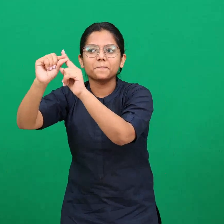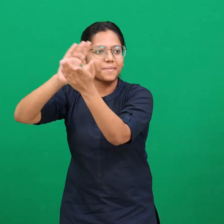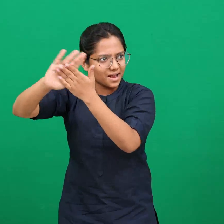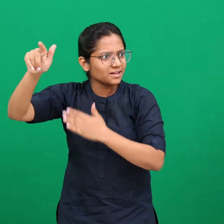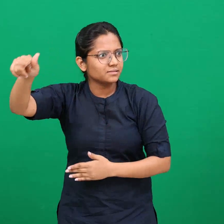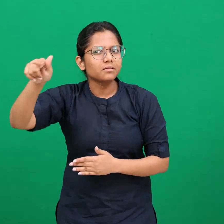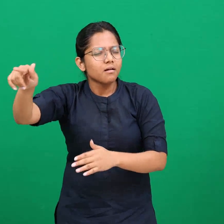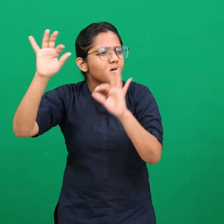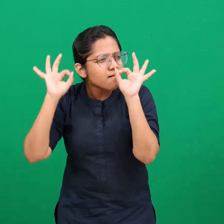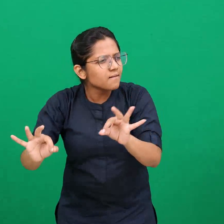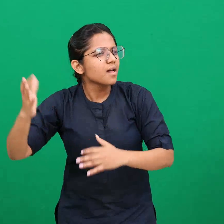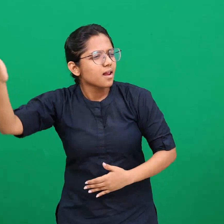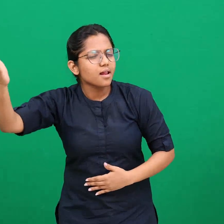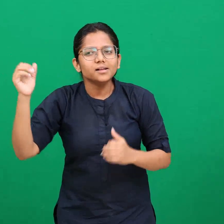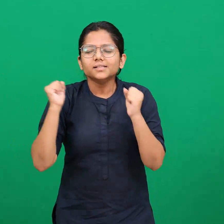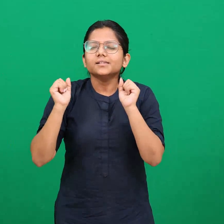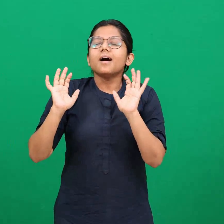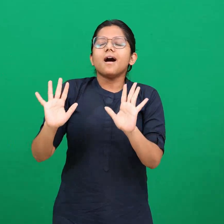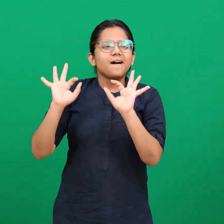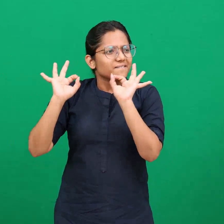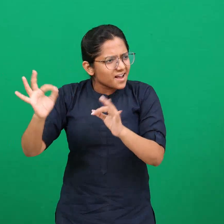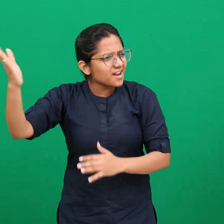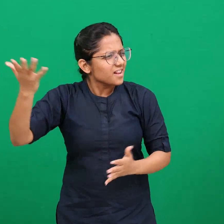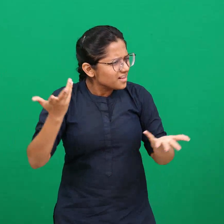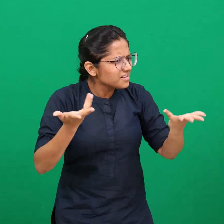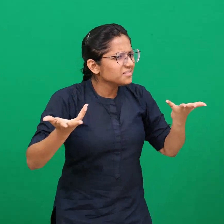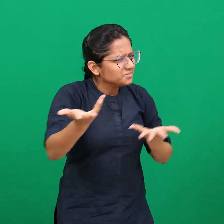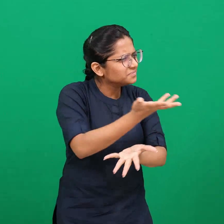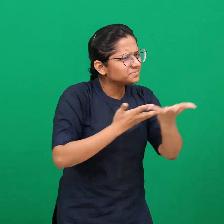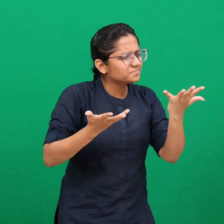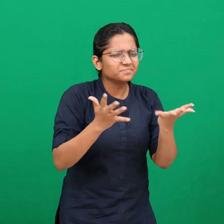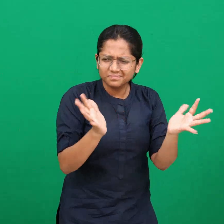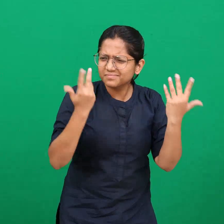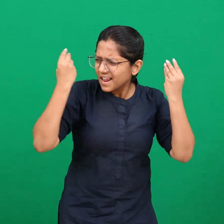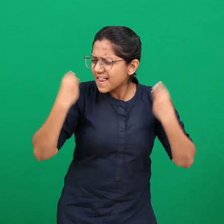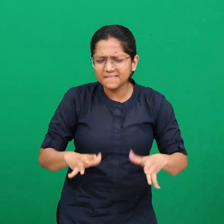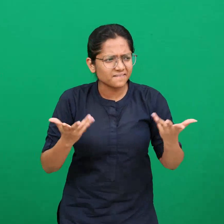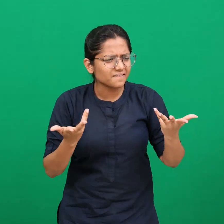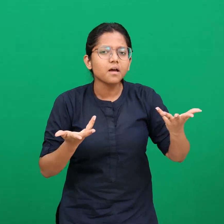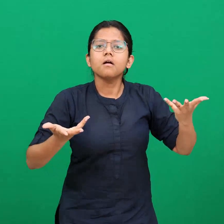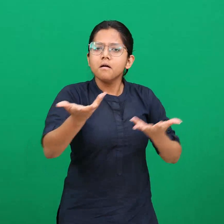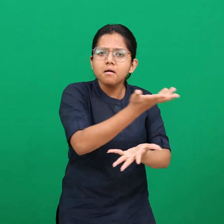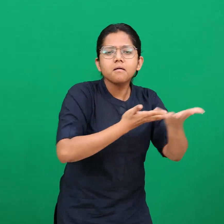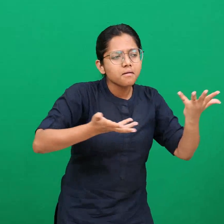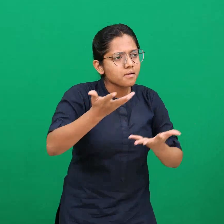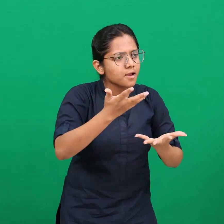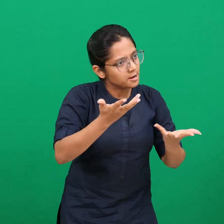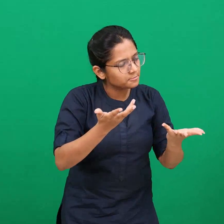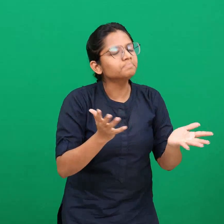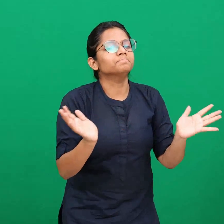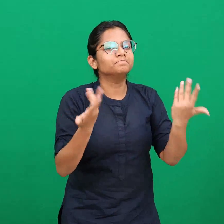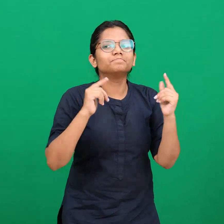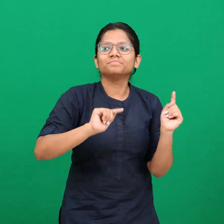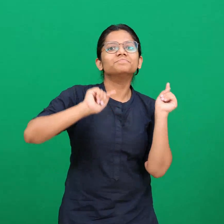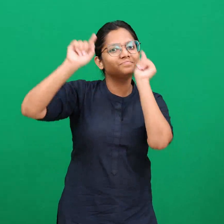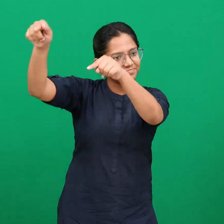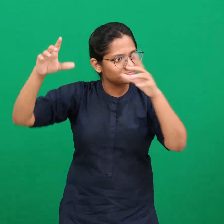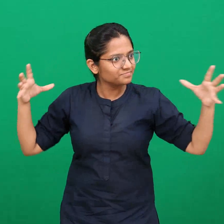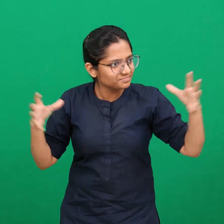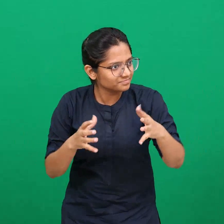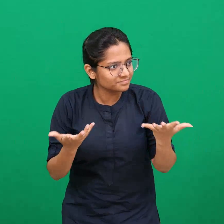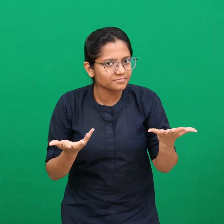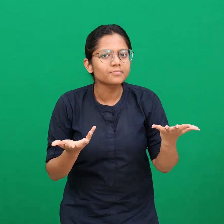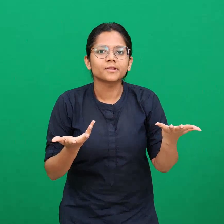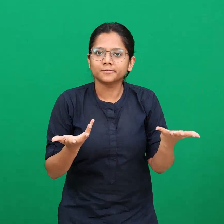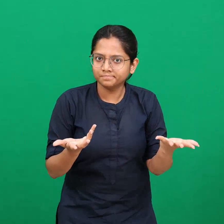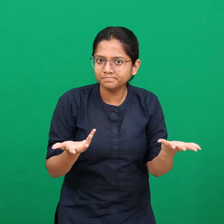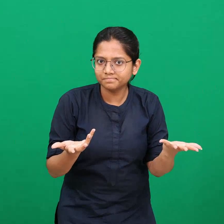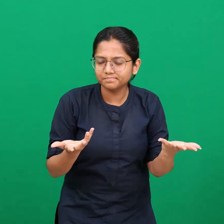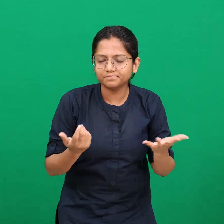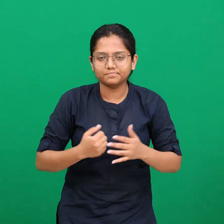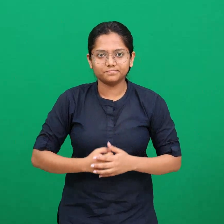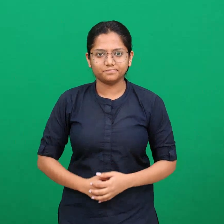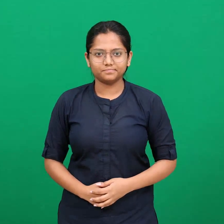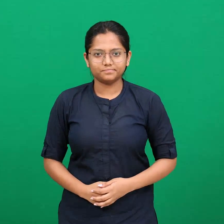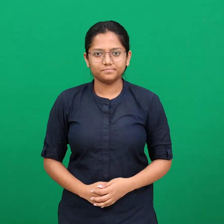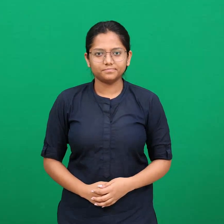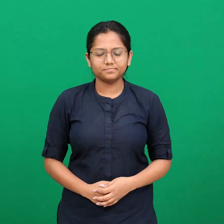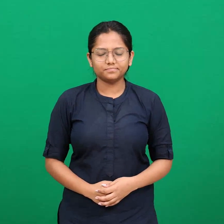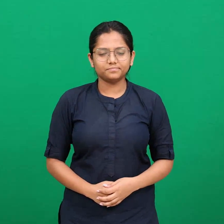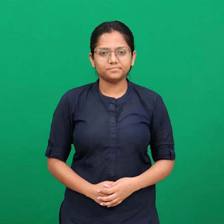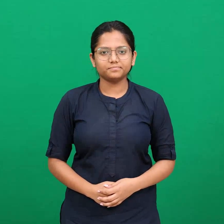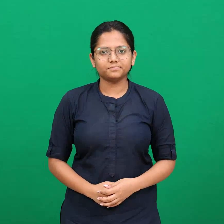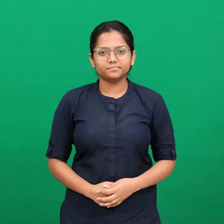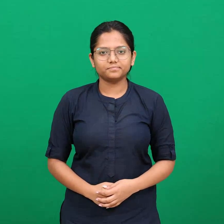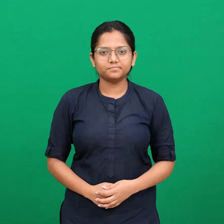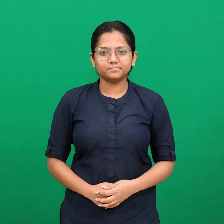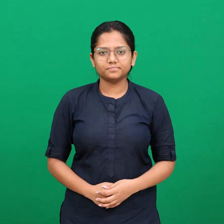Phoenix was a harbor in Crete facing both southwest and northwest.